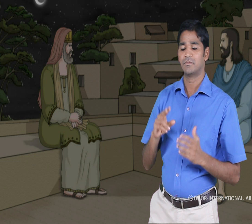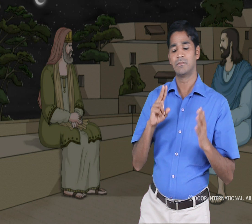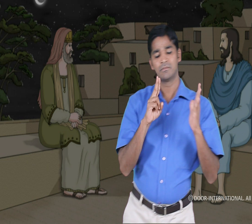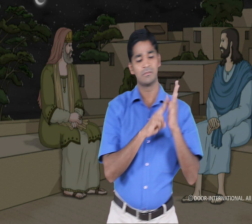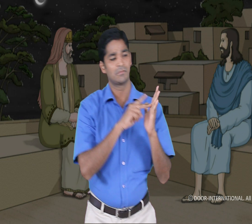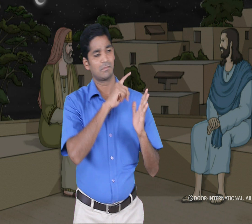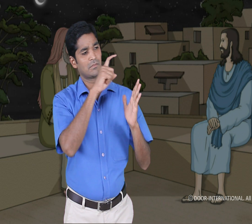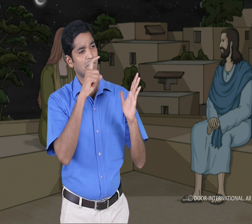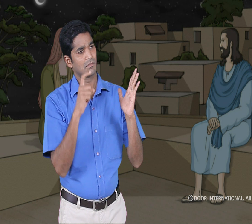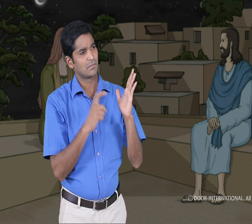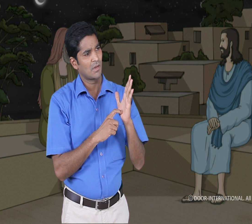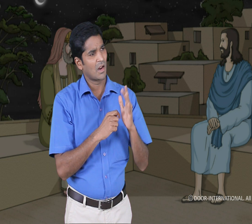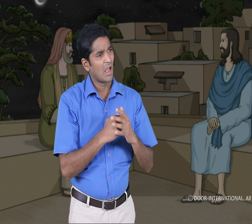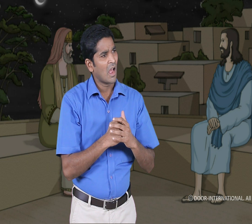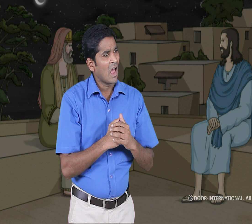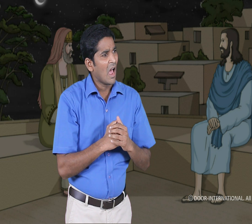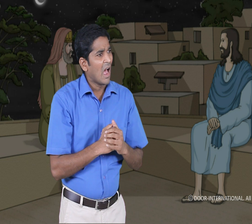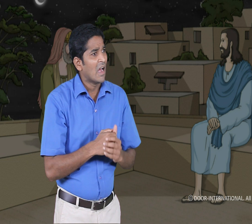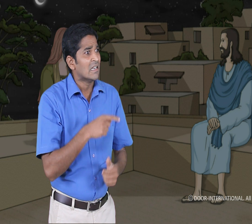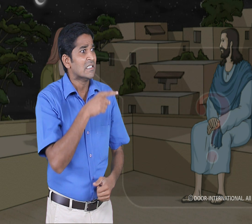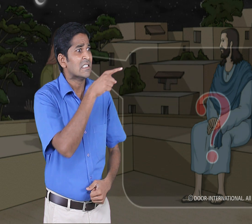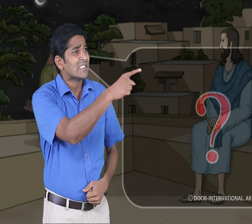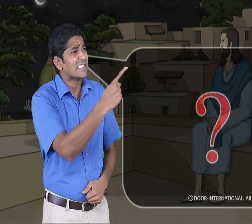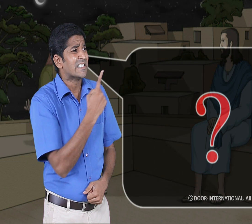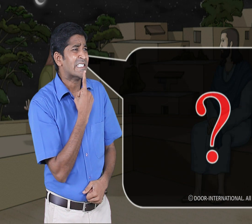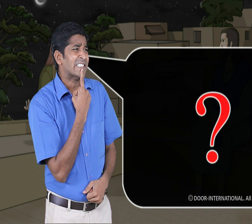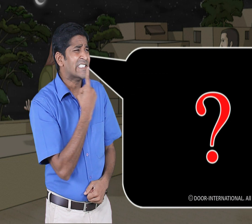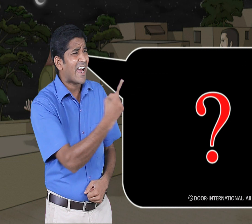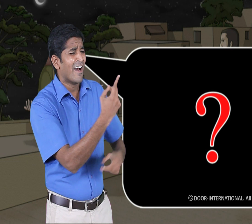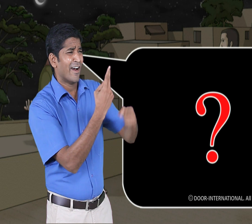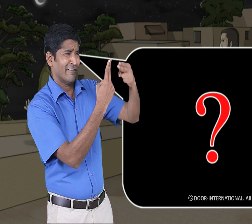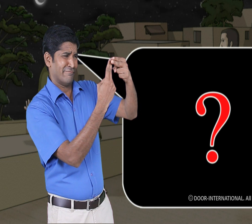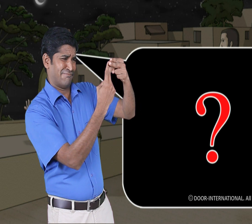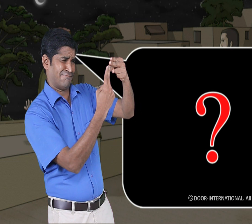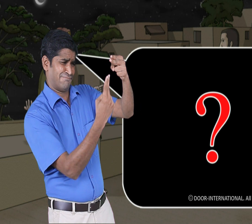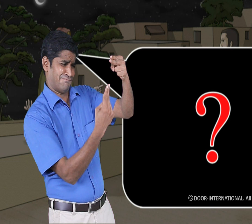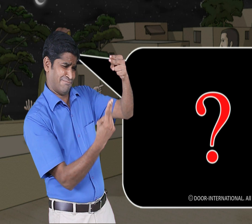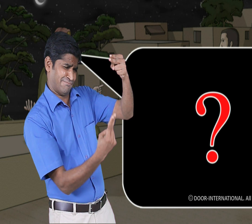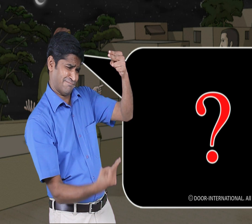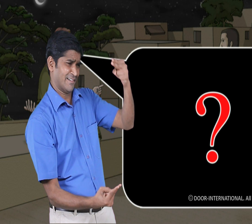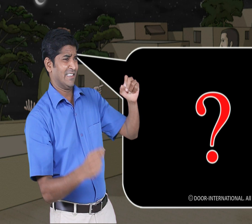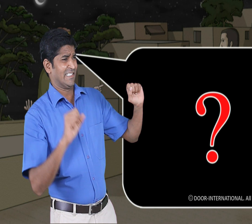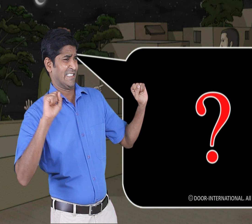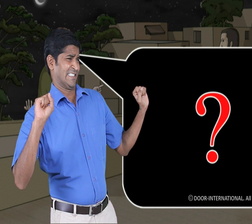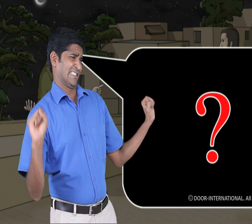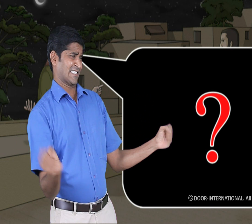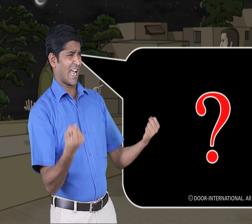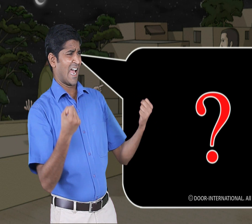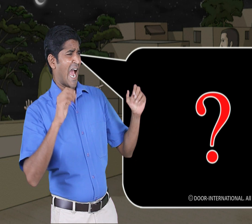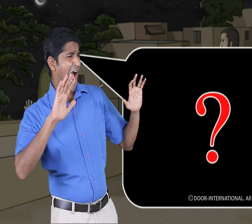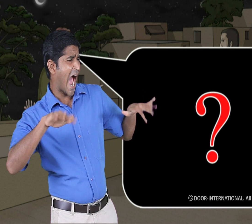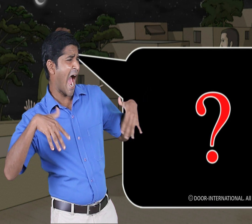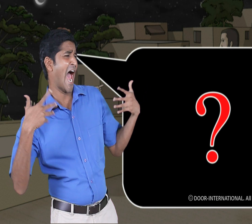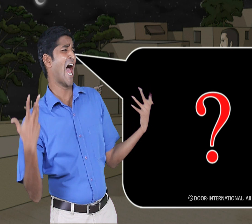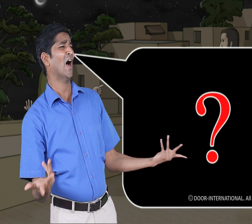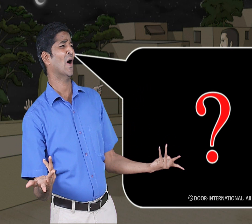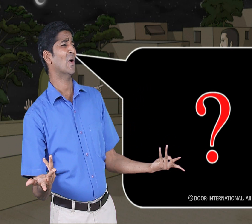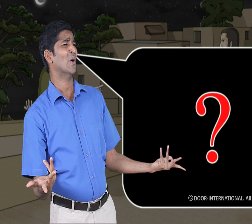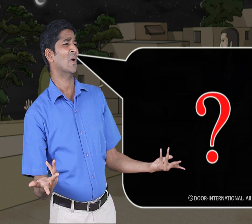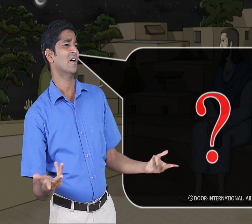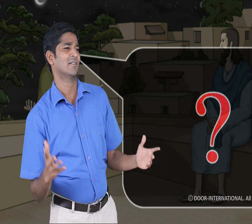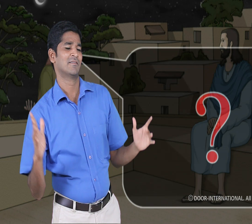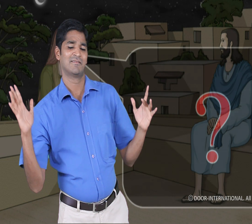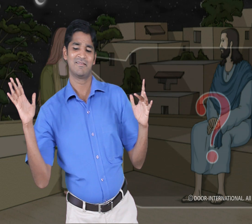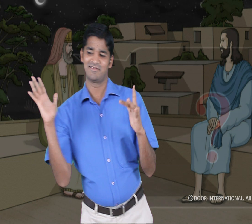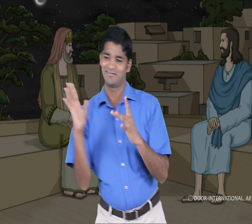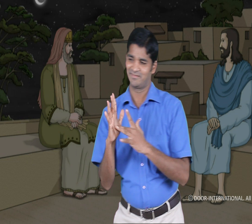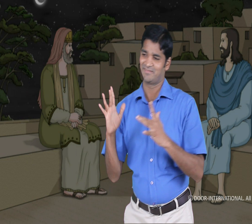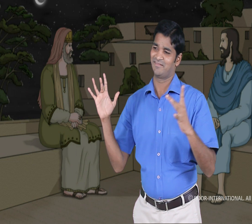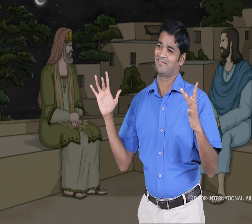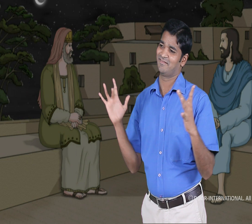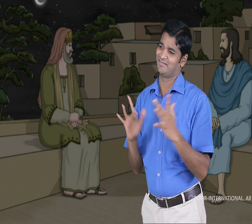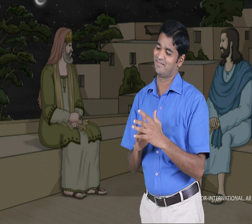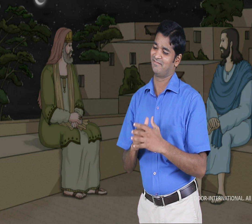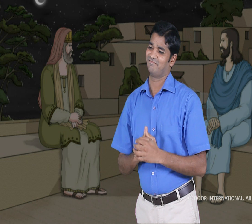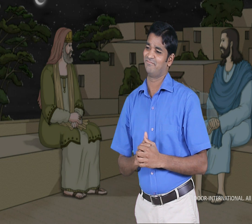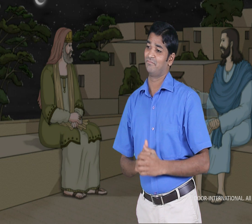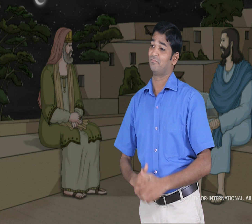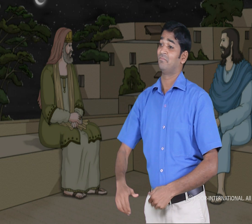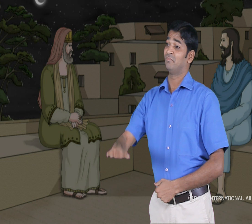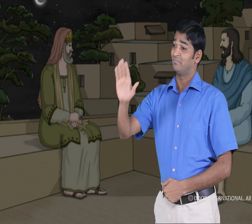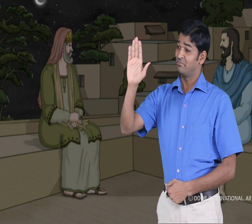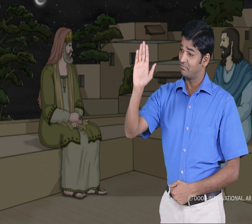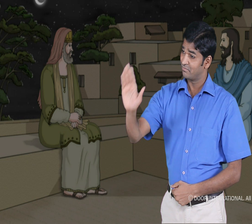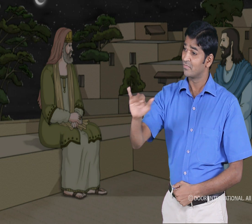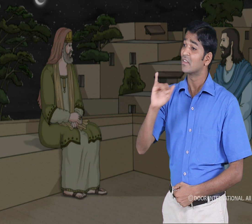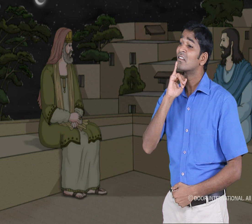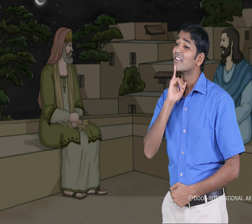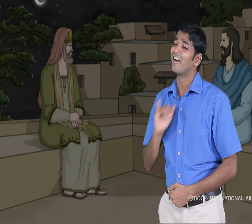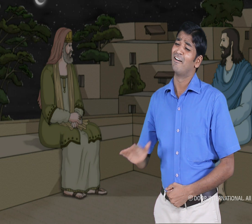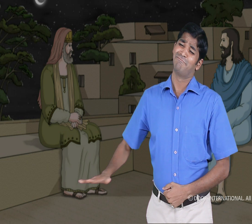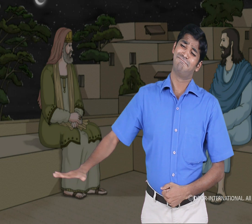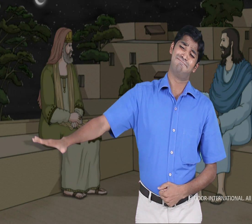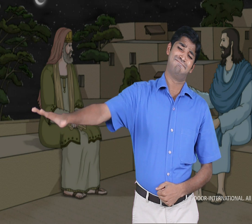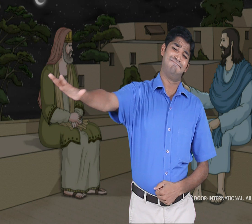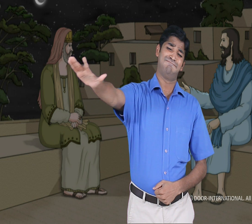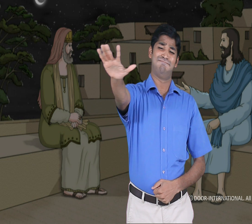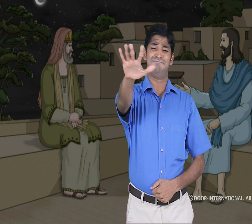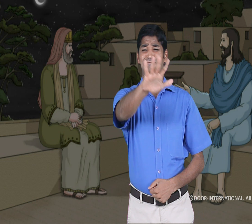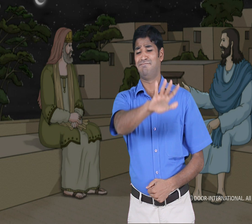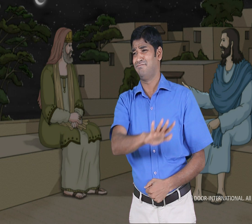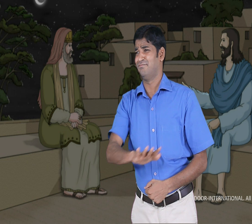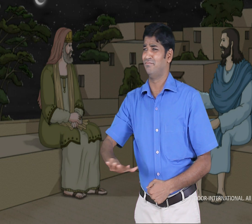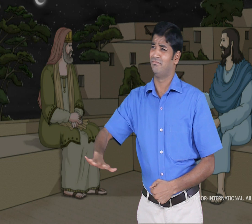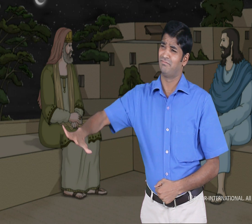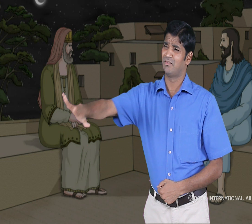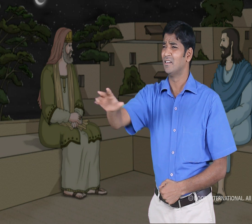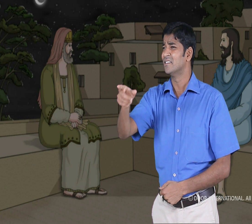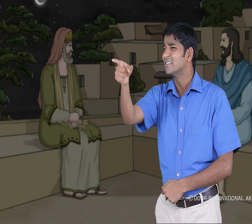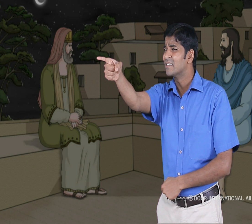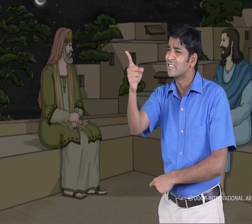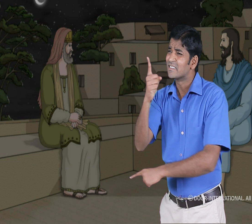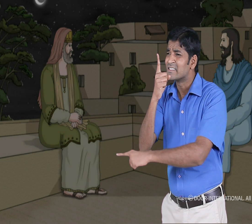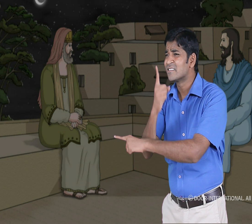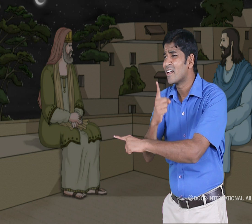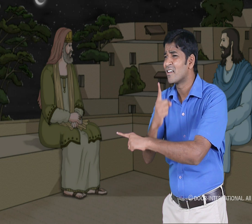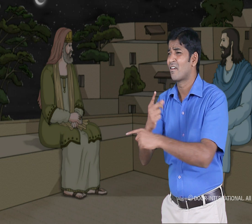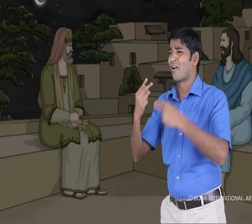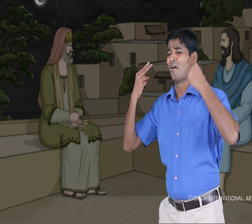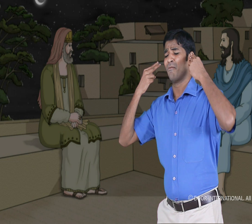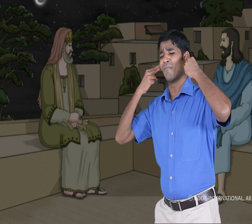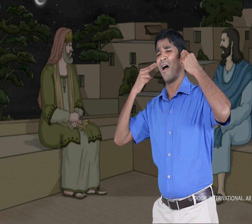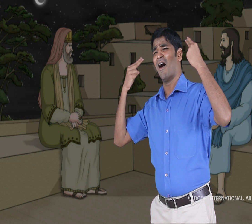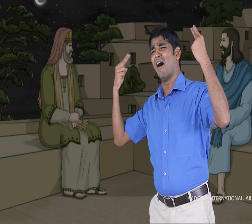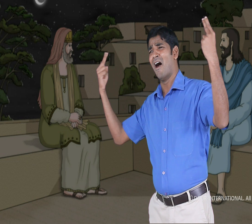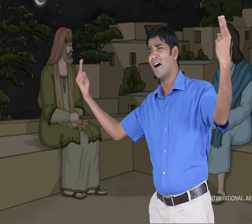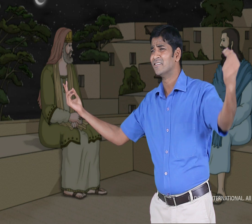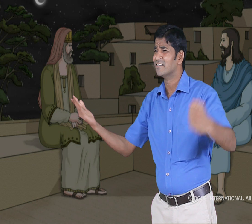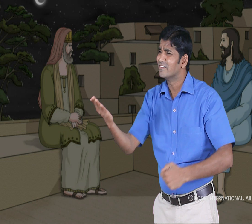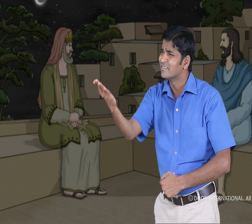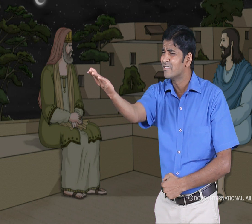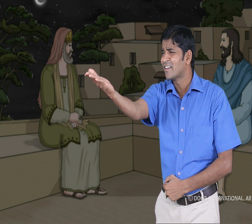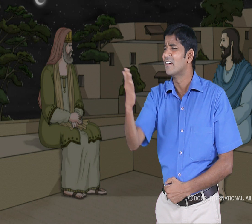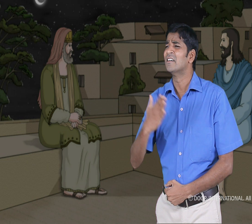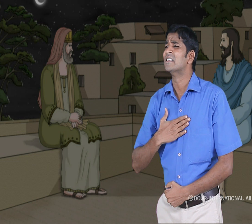“How can this be?” Nicodemus asked. “You are Israel’s teacher,” said Jesus, “and you do not understand these things?